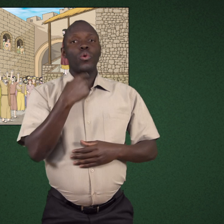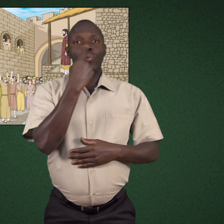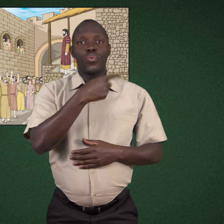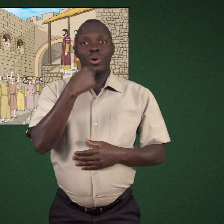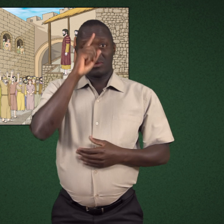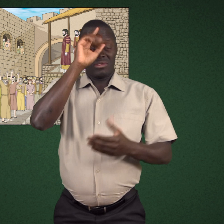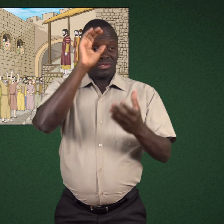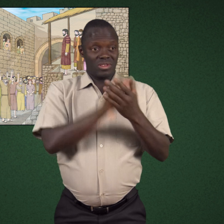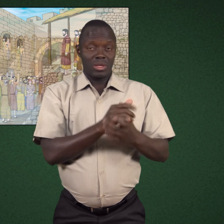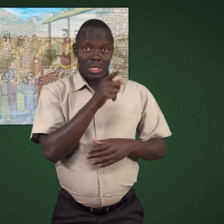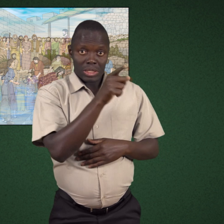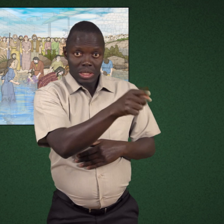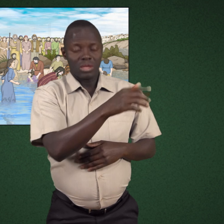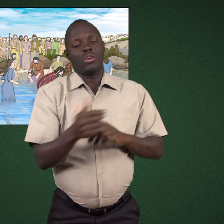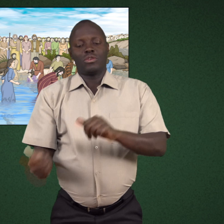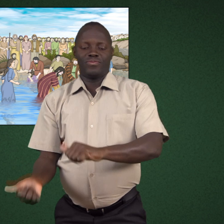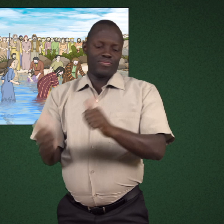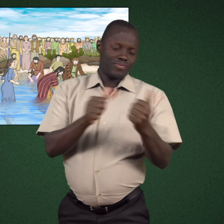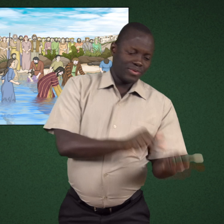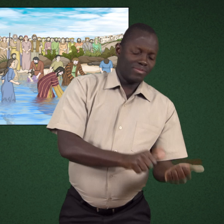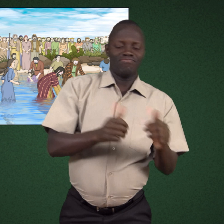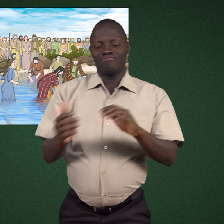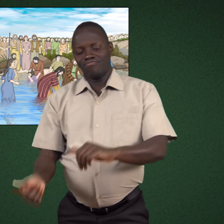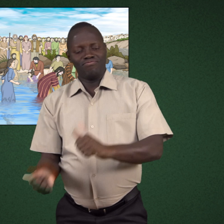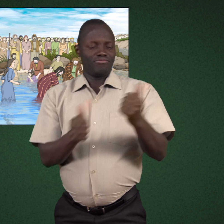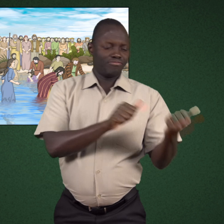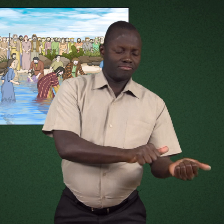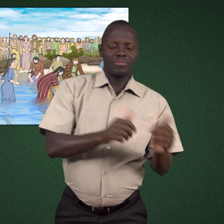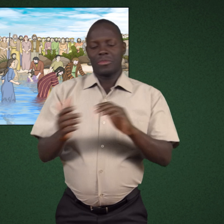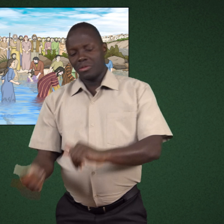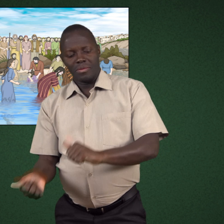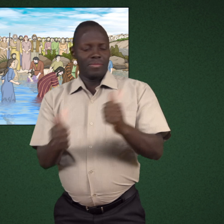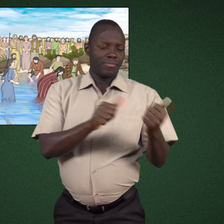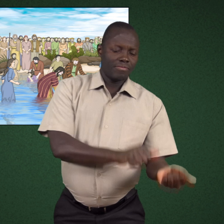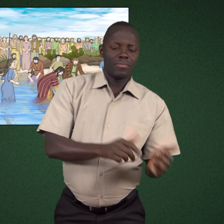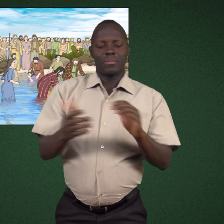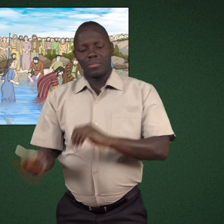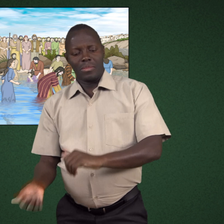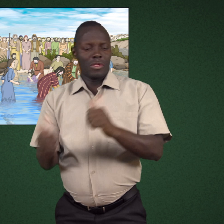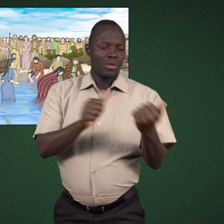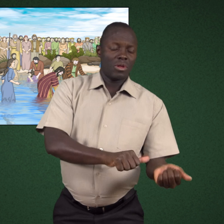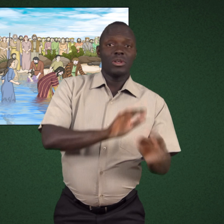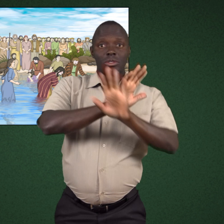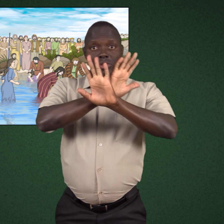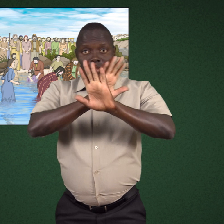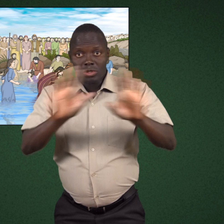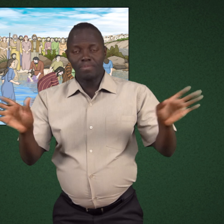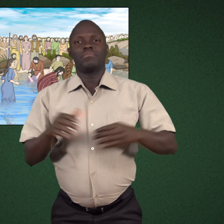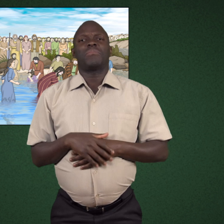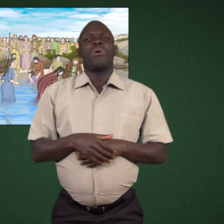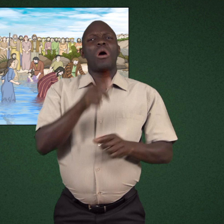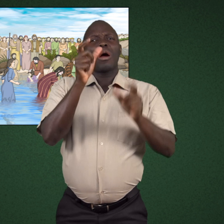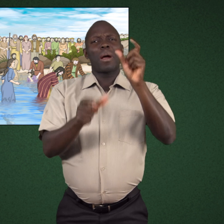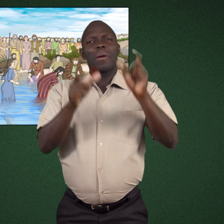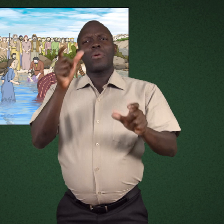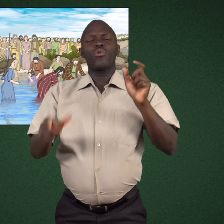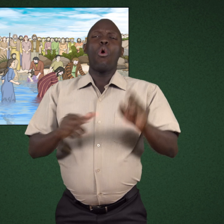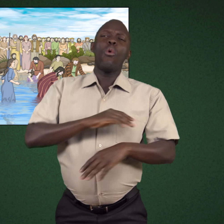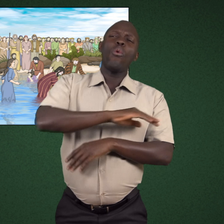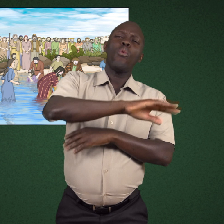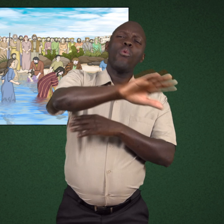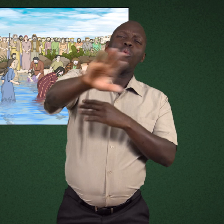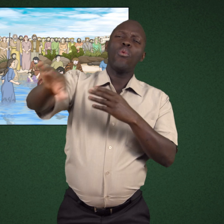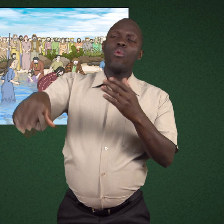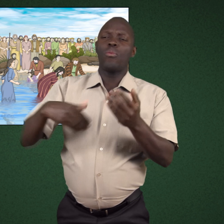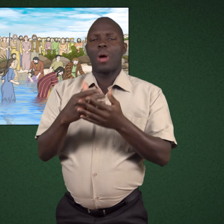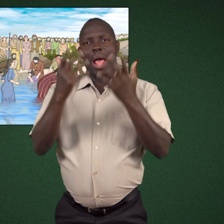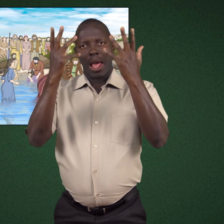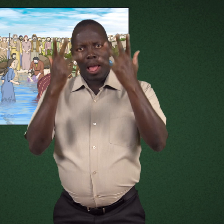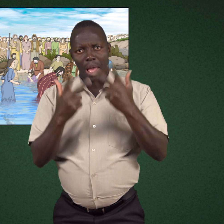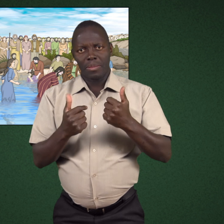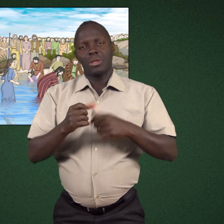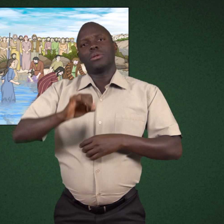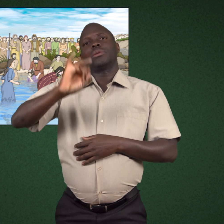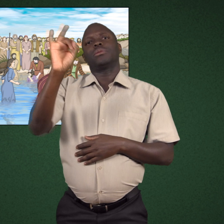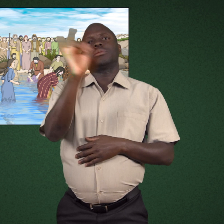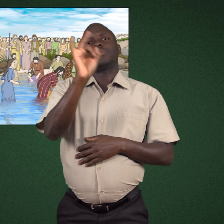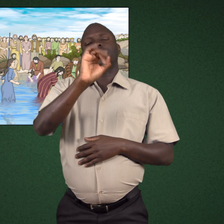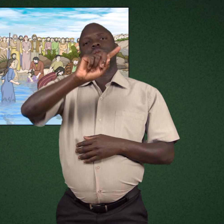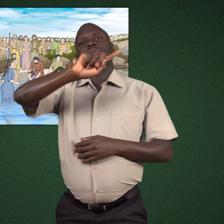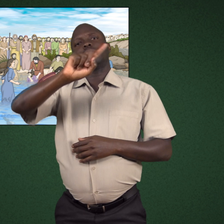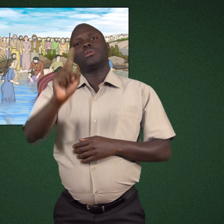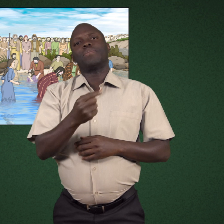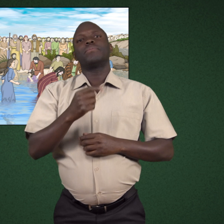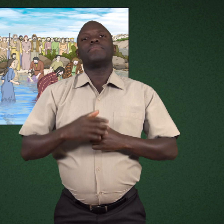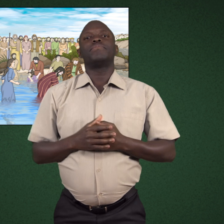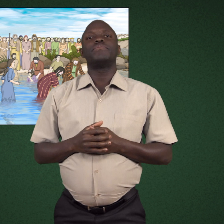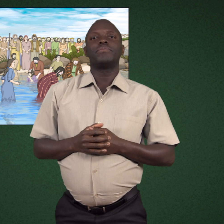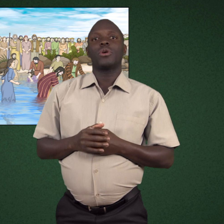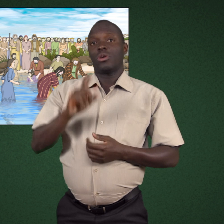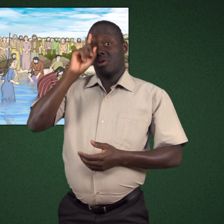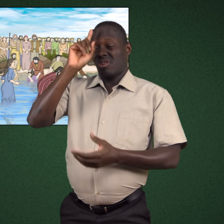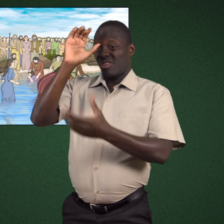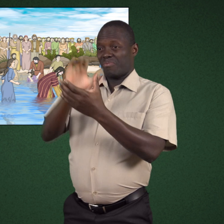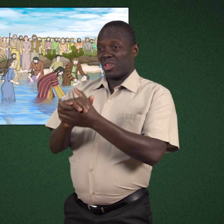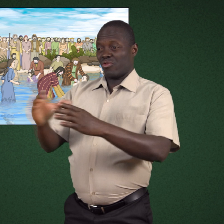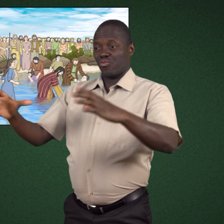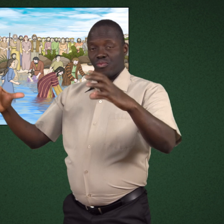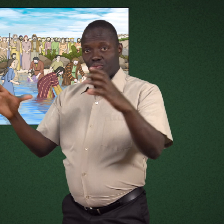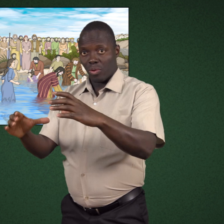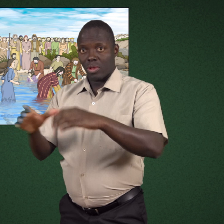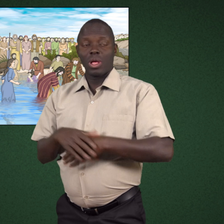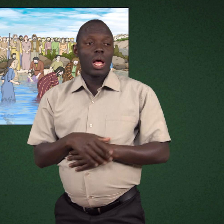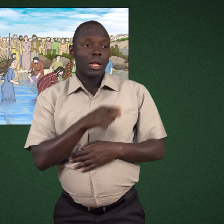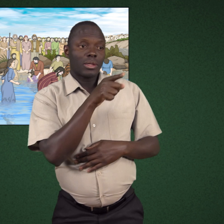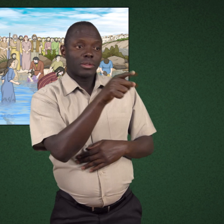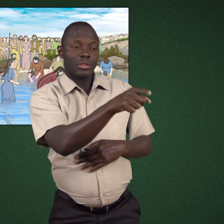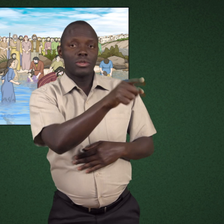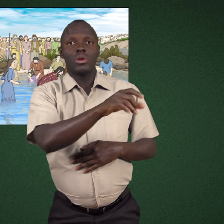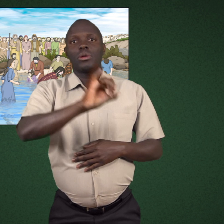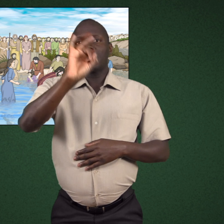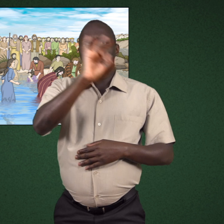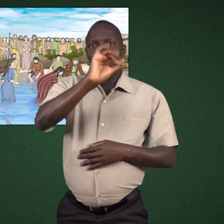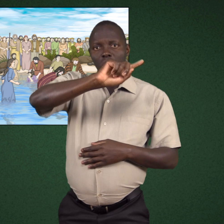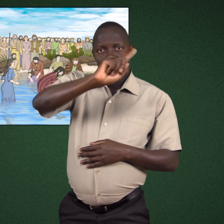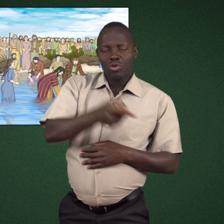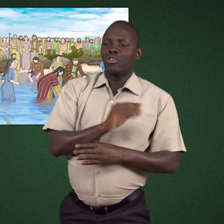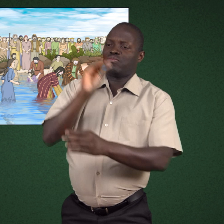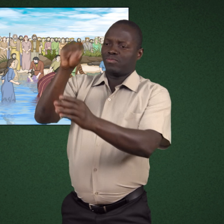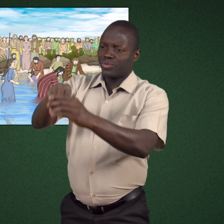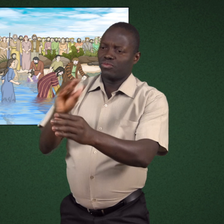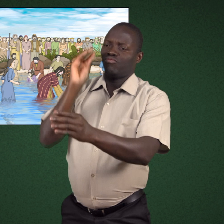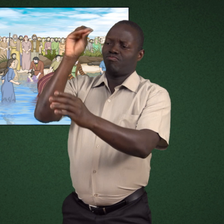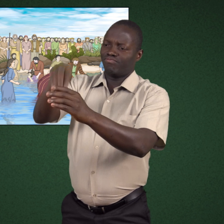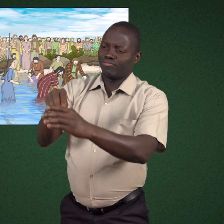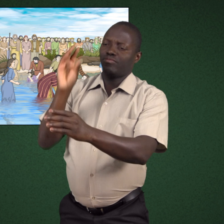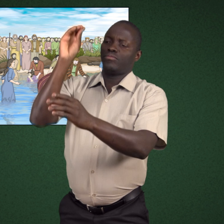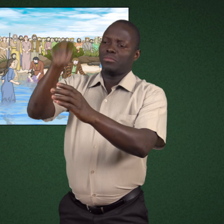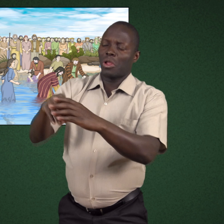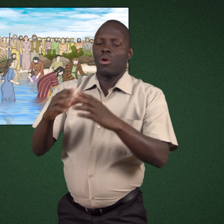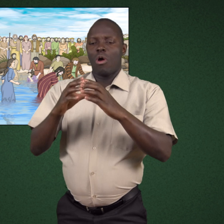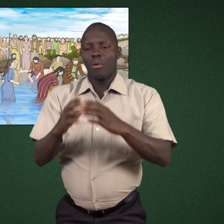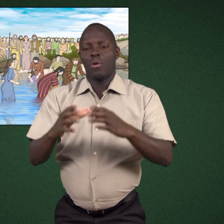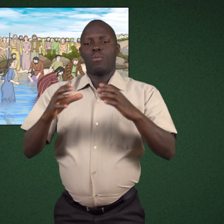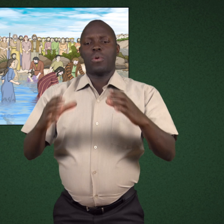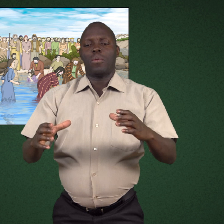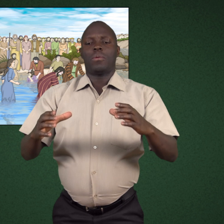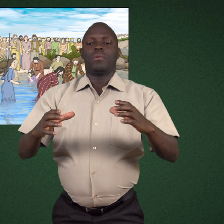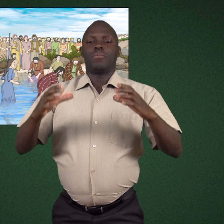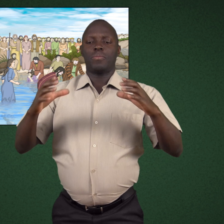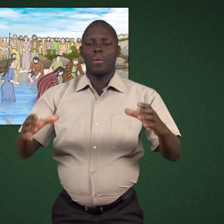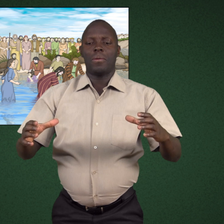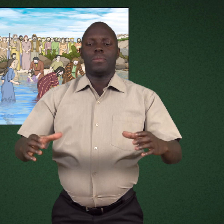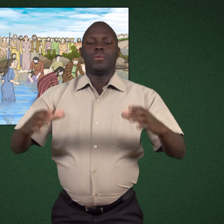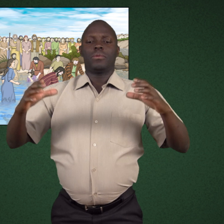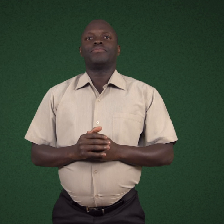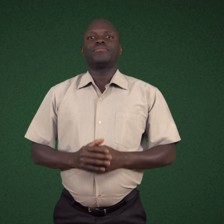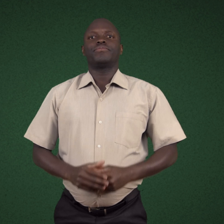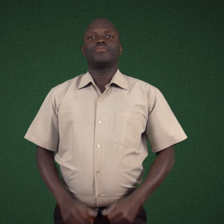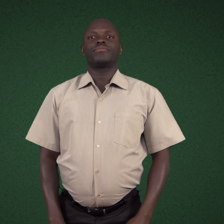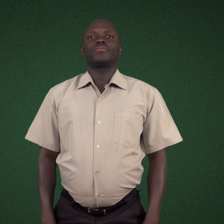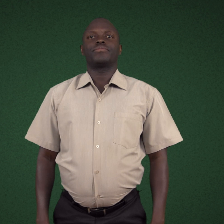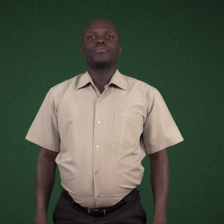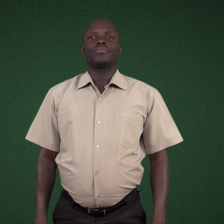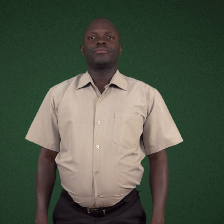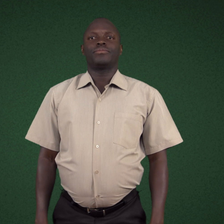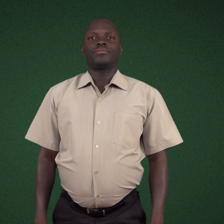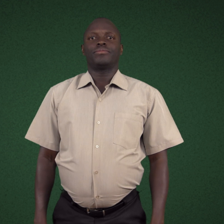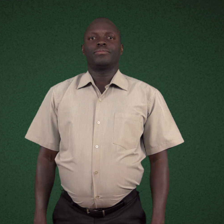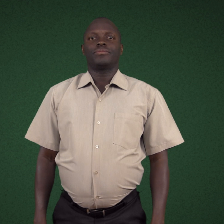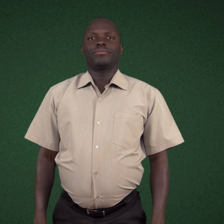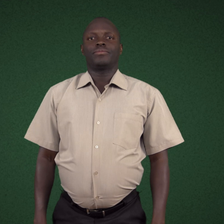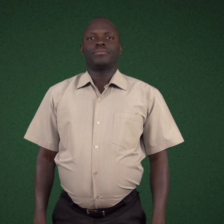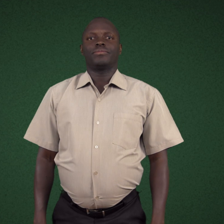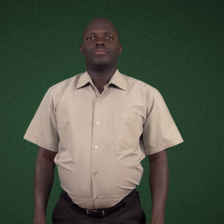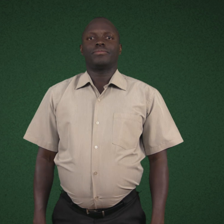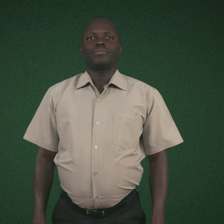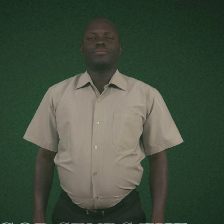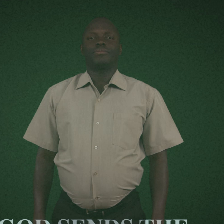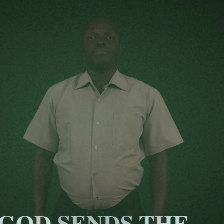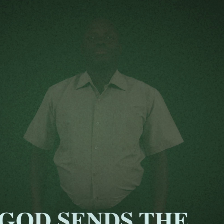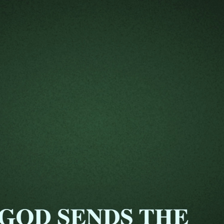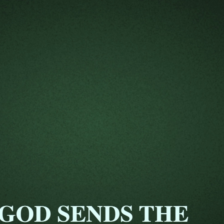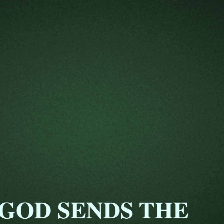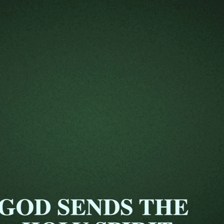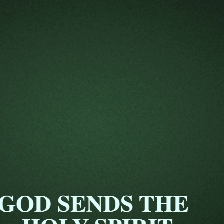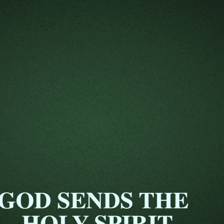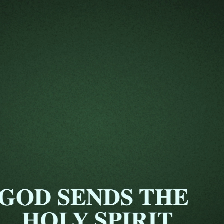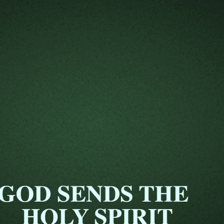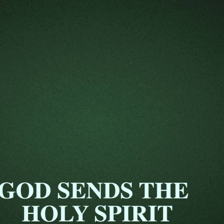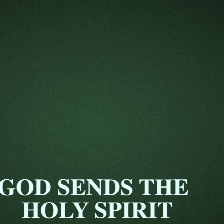Those who embraced his message were baptized, and about three thousand were added to the believers that day.